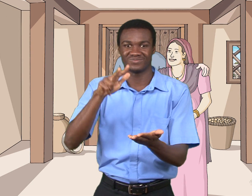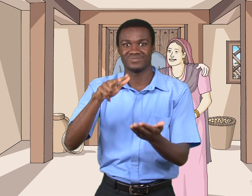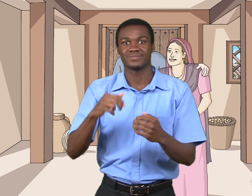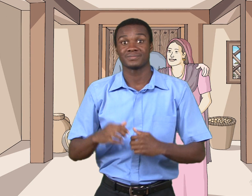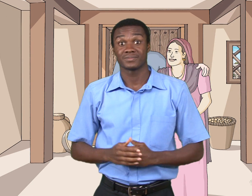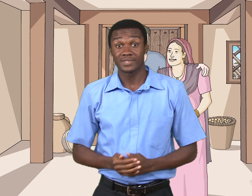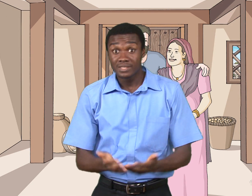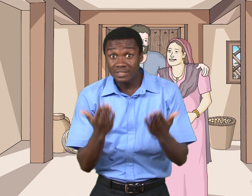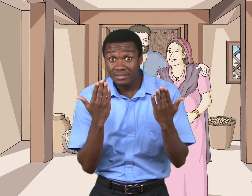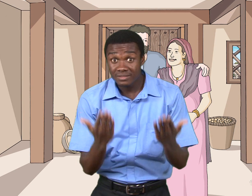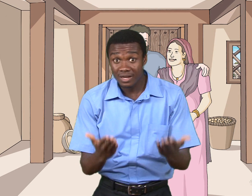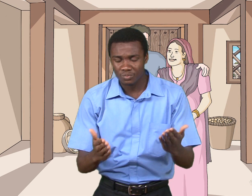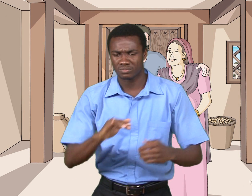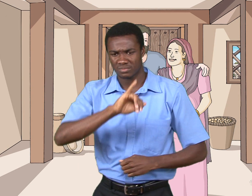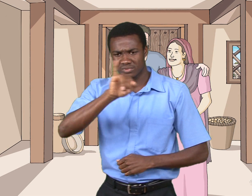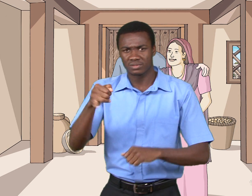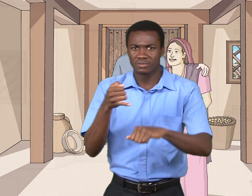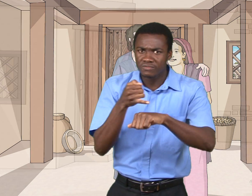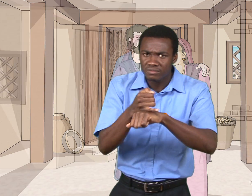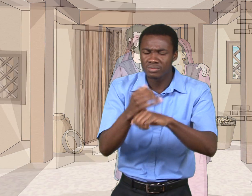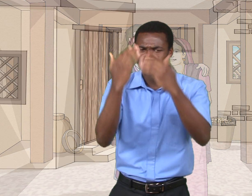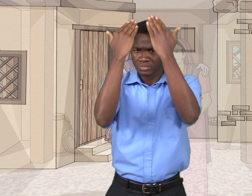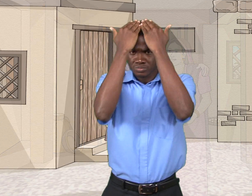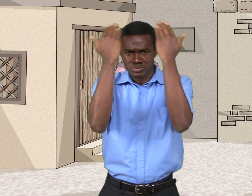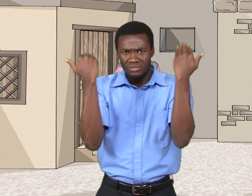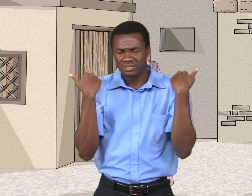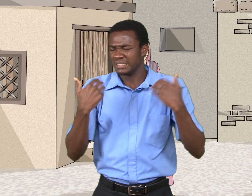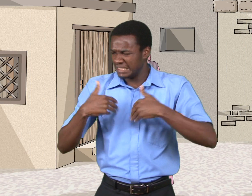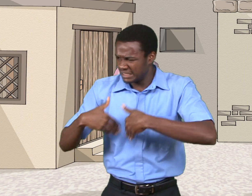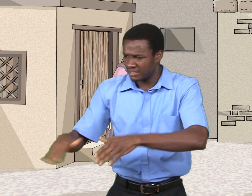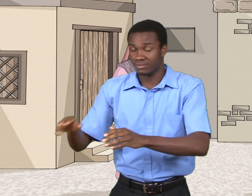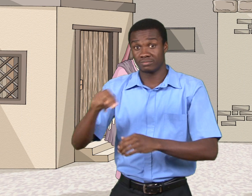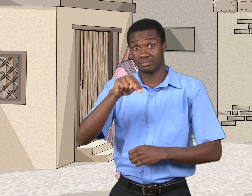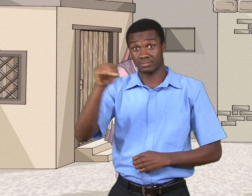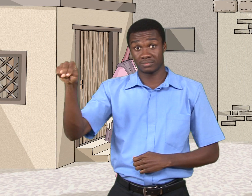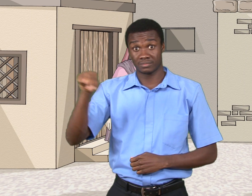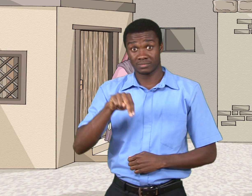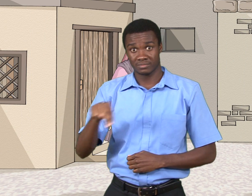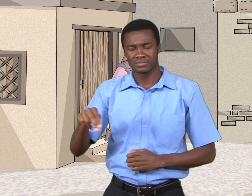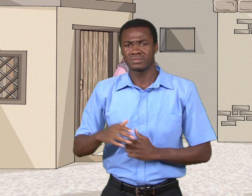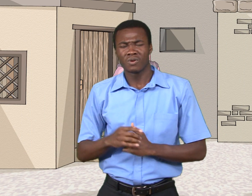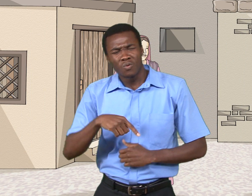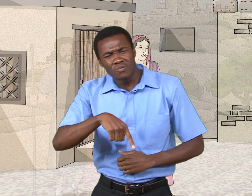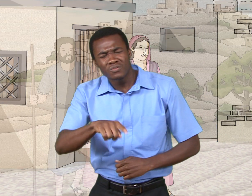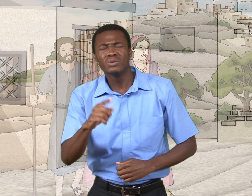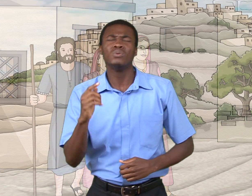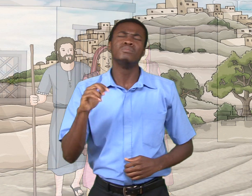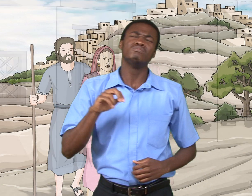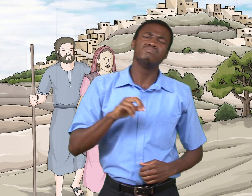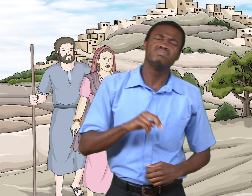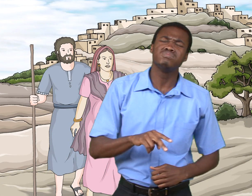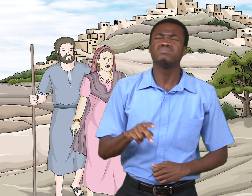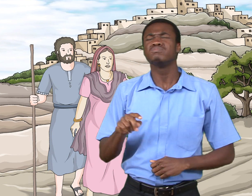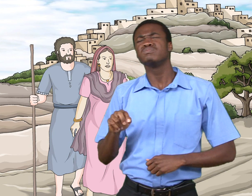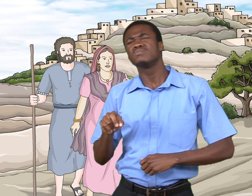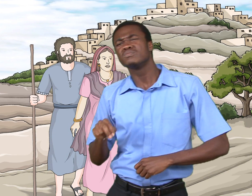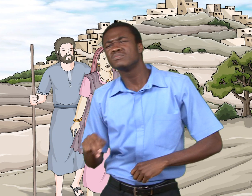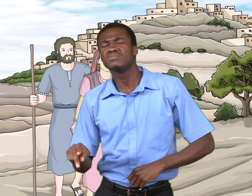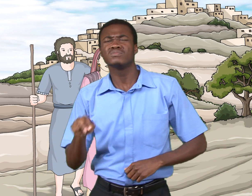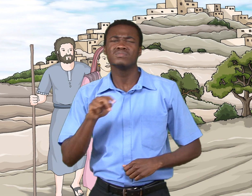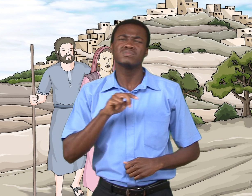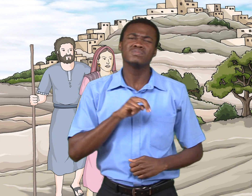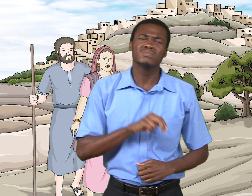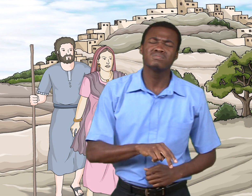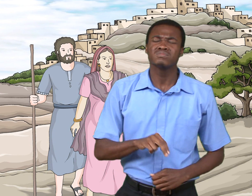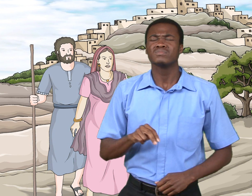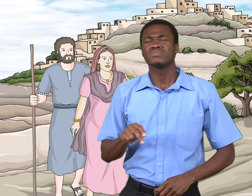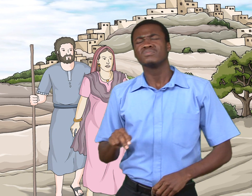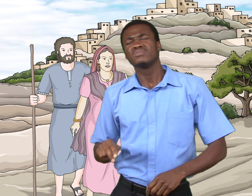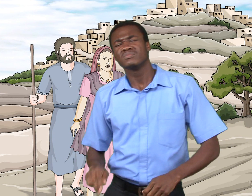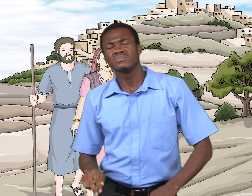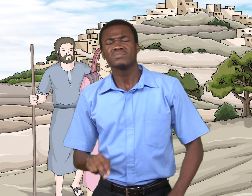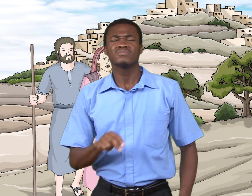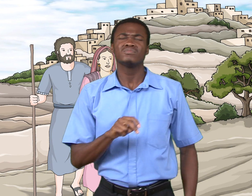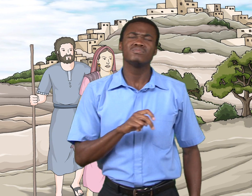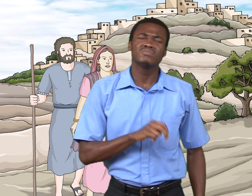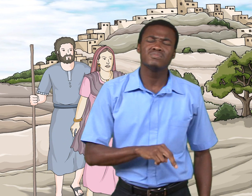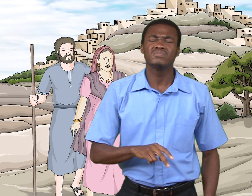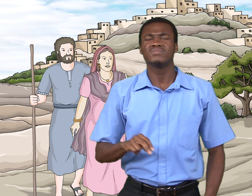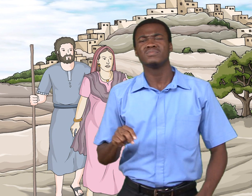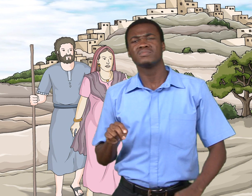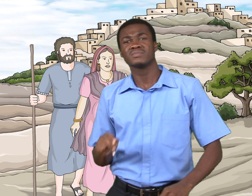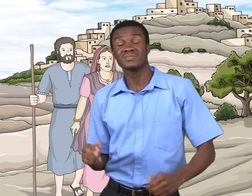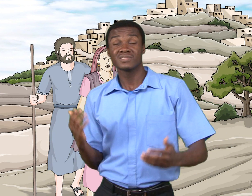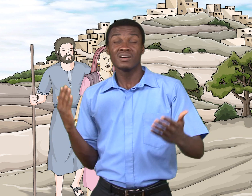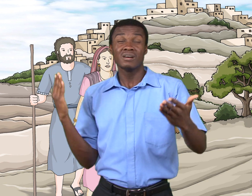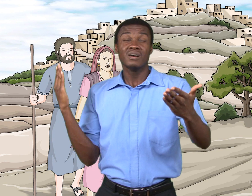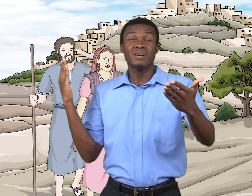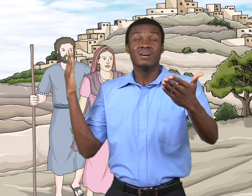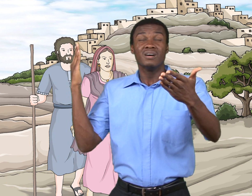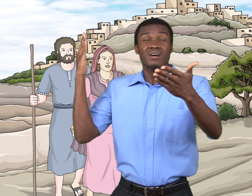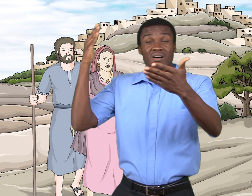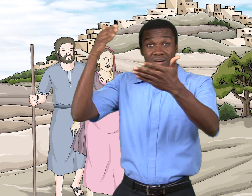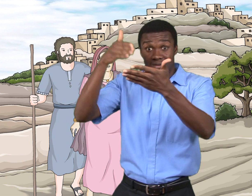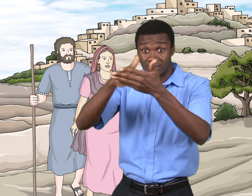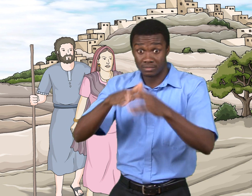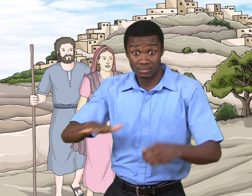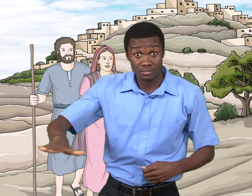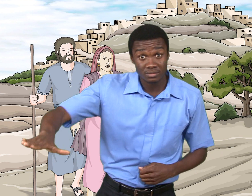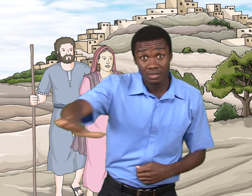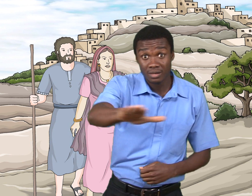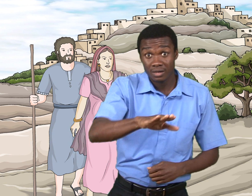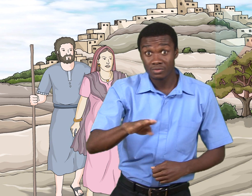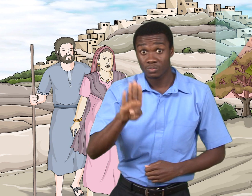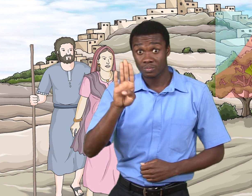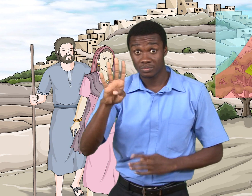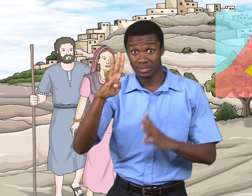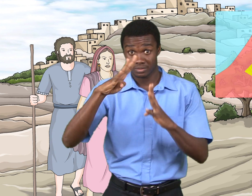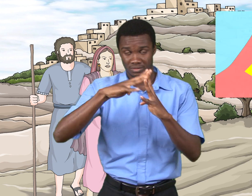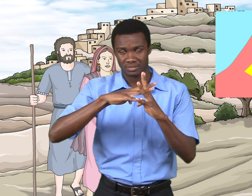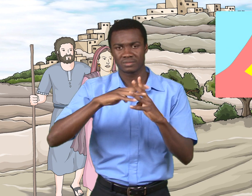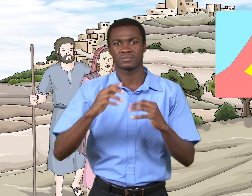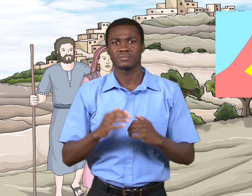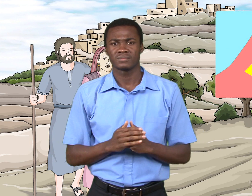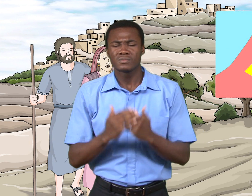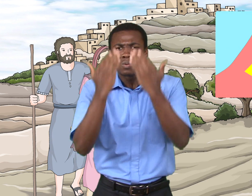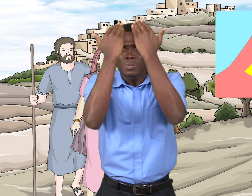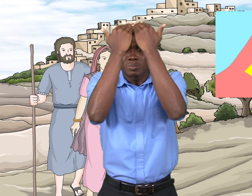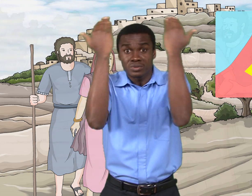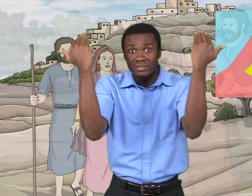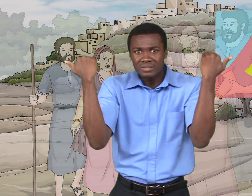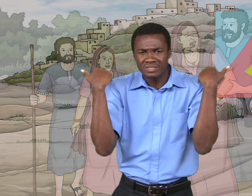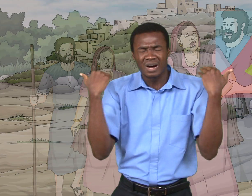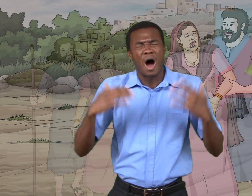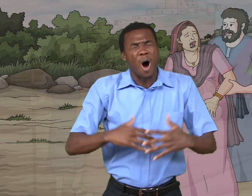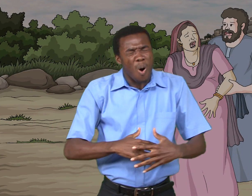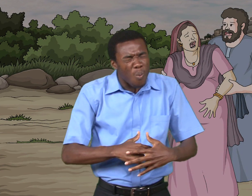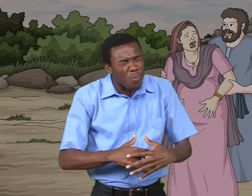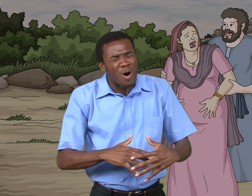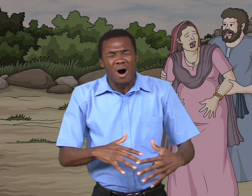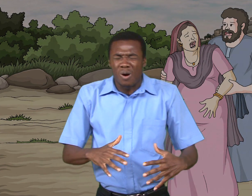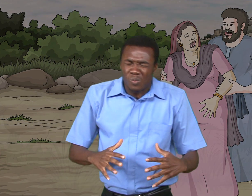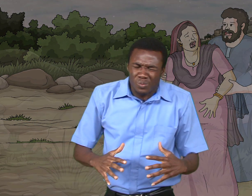He went there to register with Mary, who was pledged to him in marriage and was expecting a child.